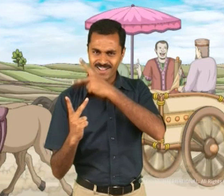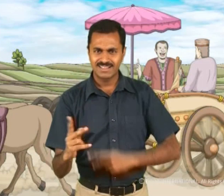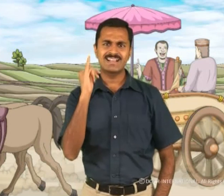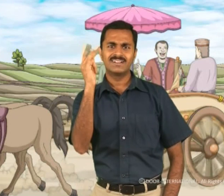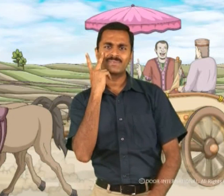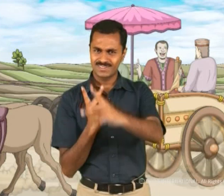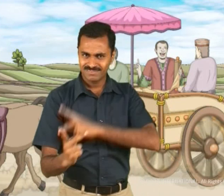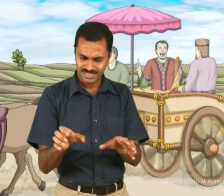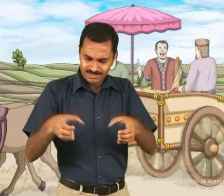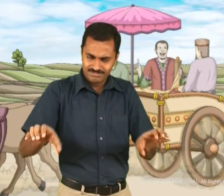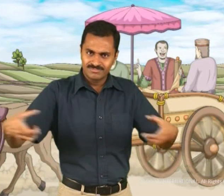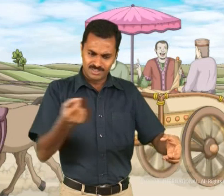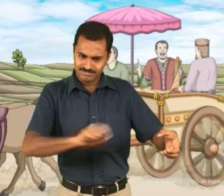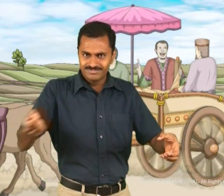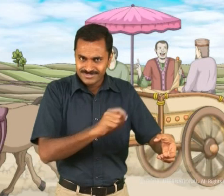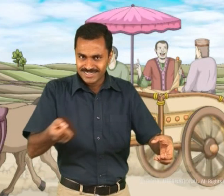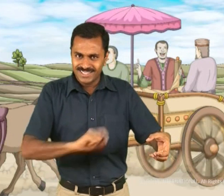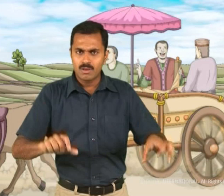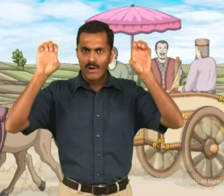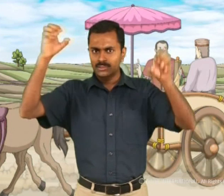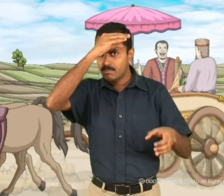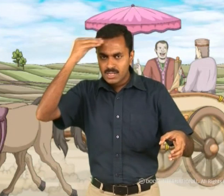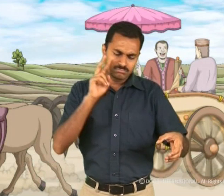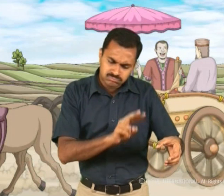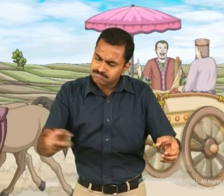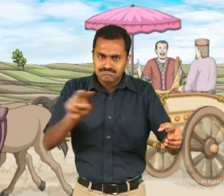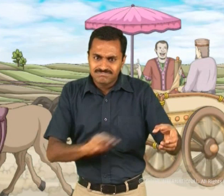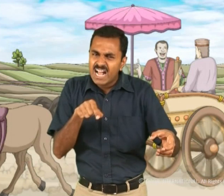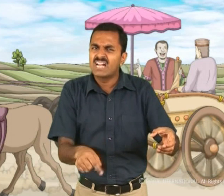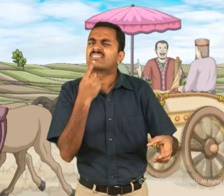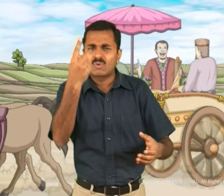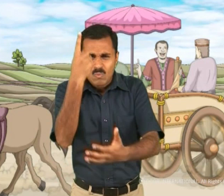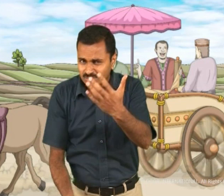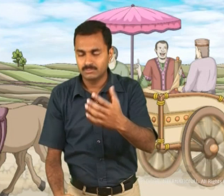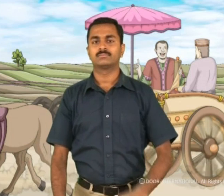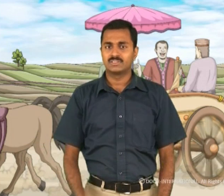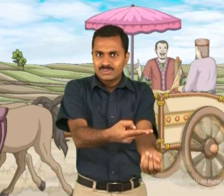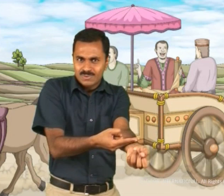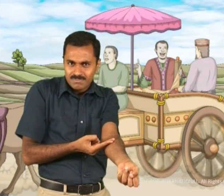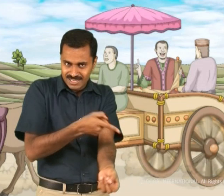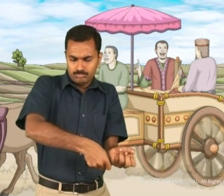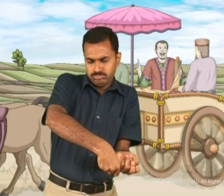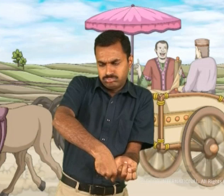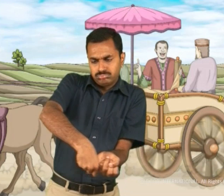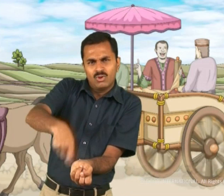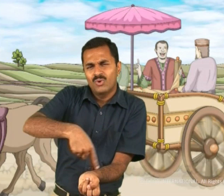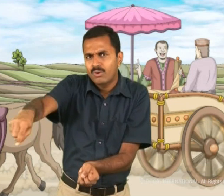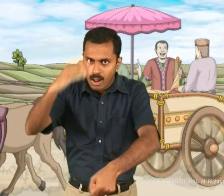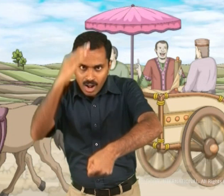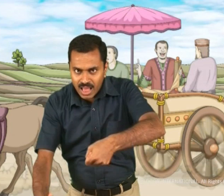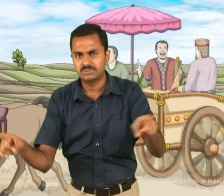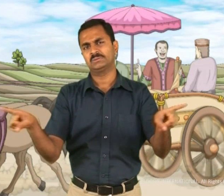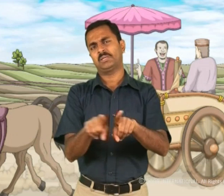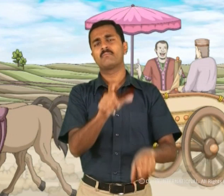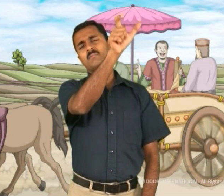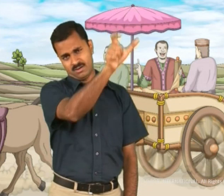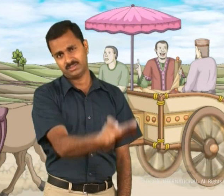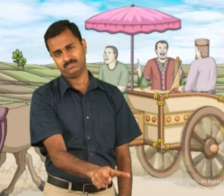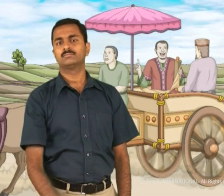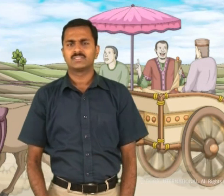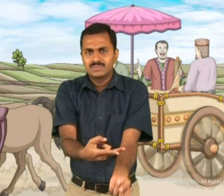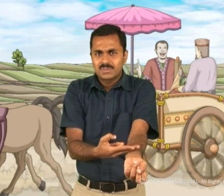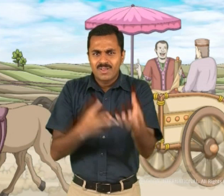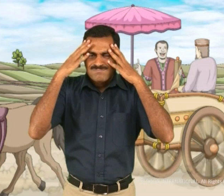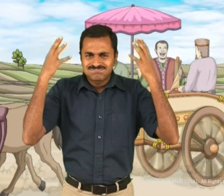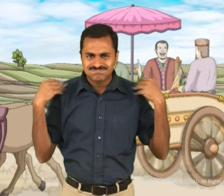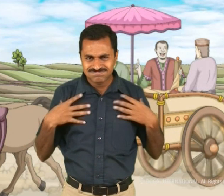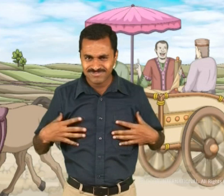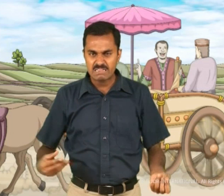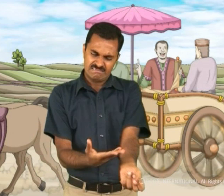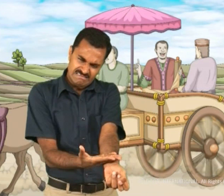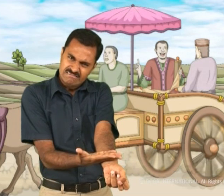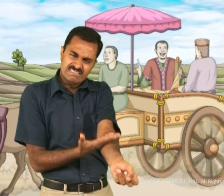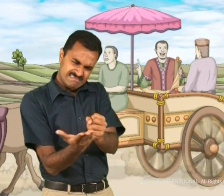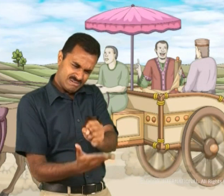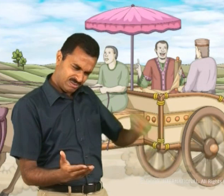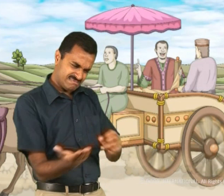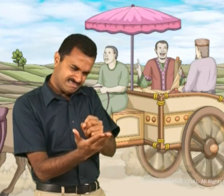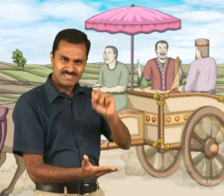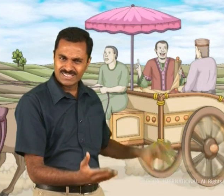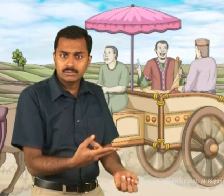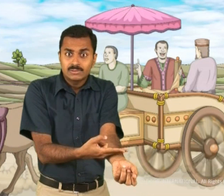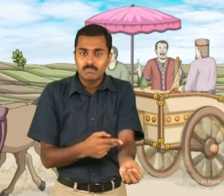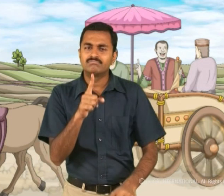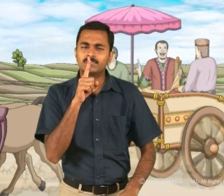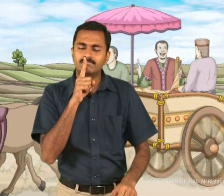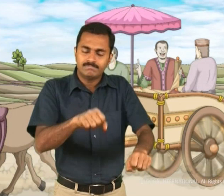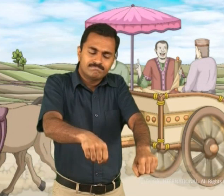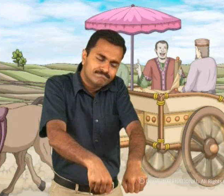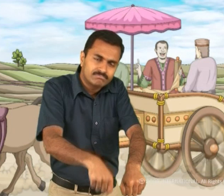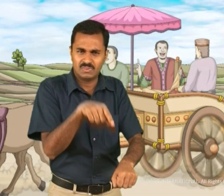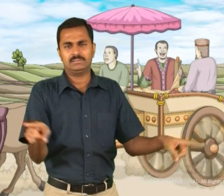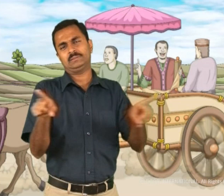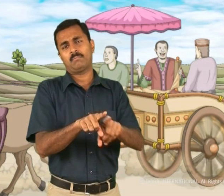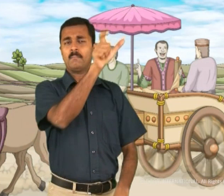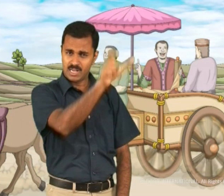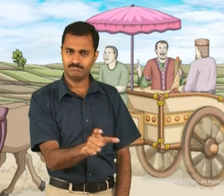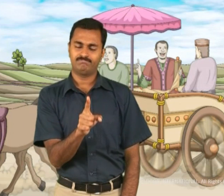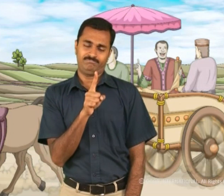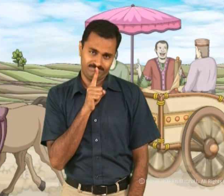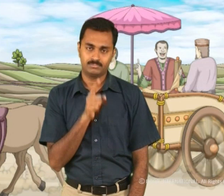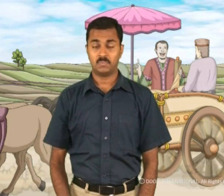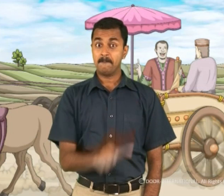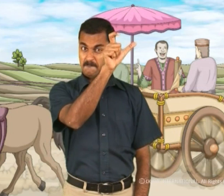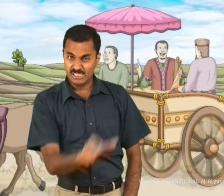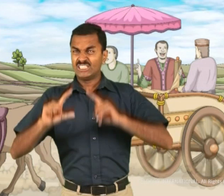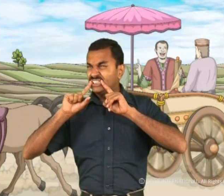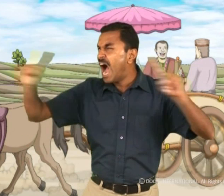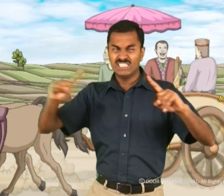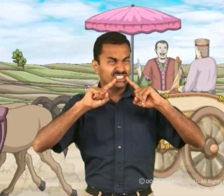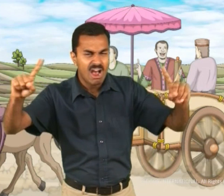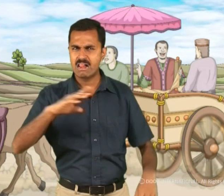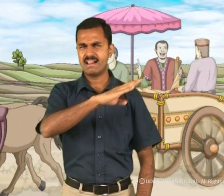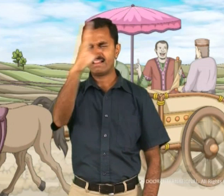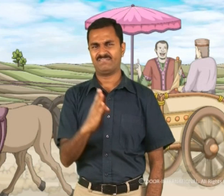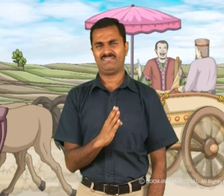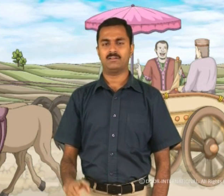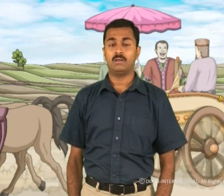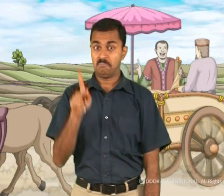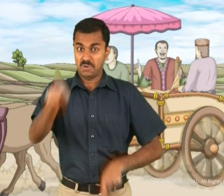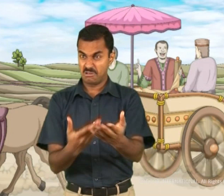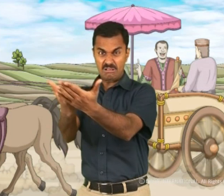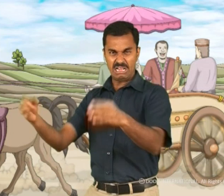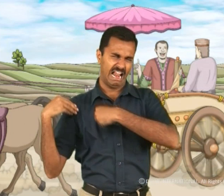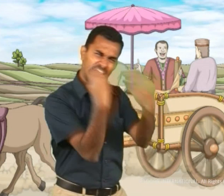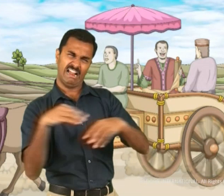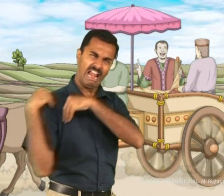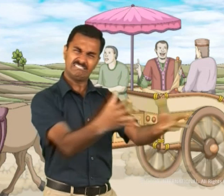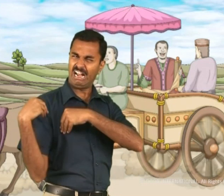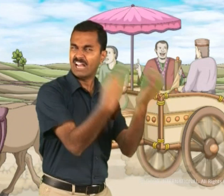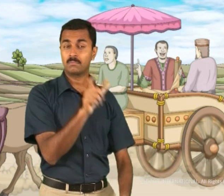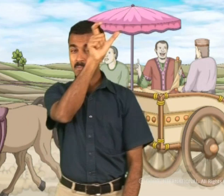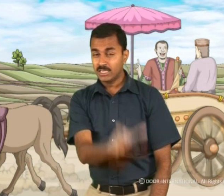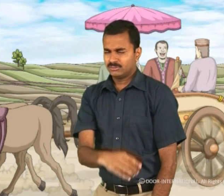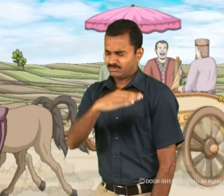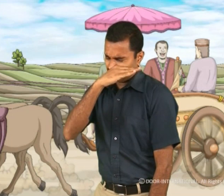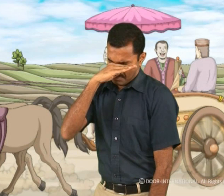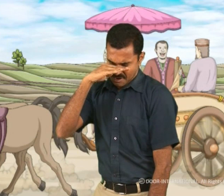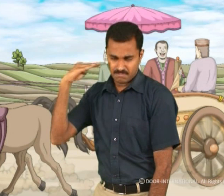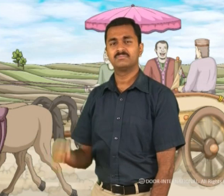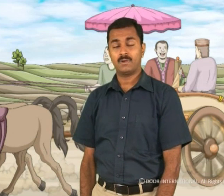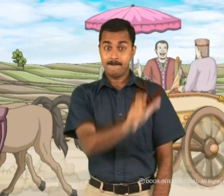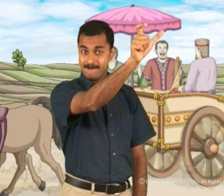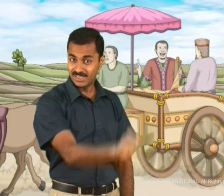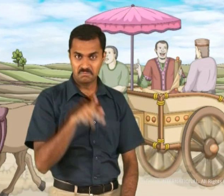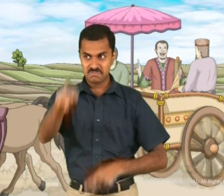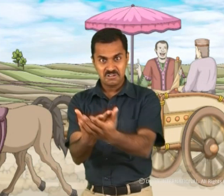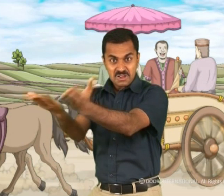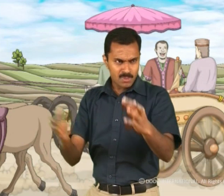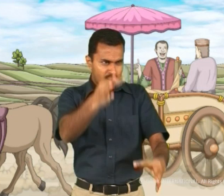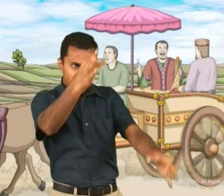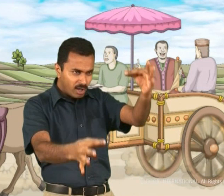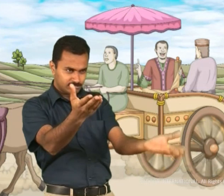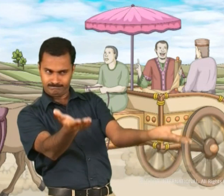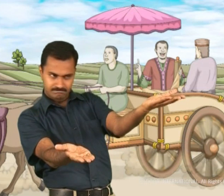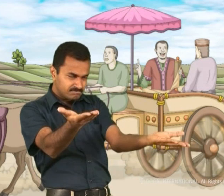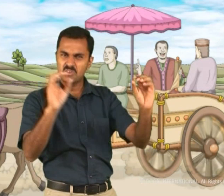The eunuch was reading this passage of Scripture: “He was led like a sheep to the slaughter, and as a lamb before the shearer is silent, so He did not open His mouth.